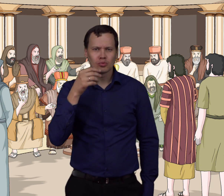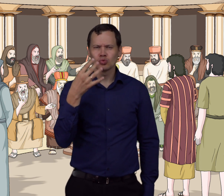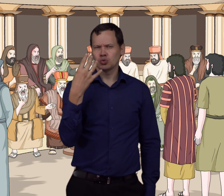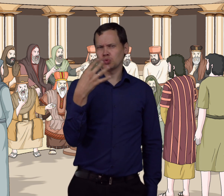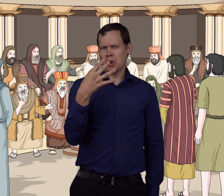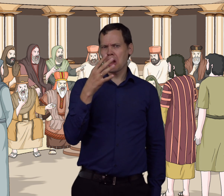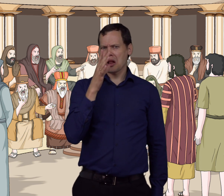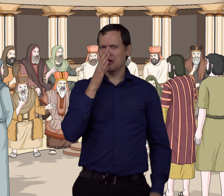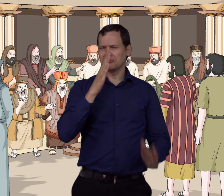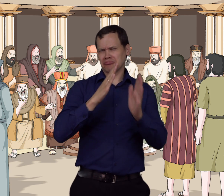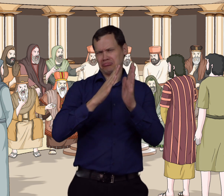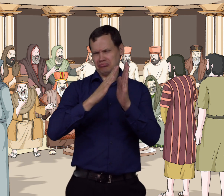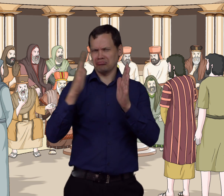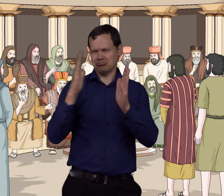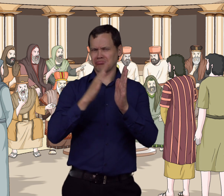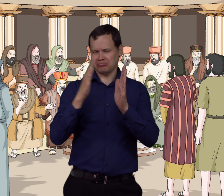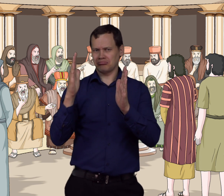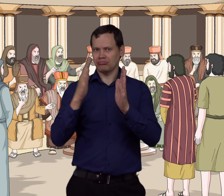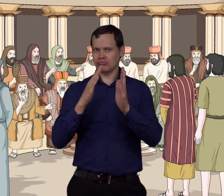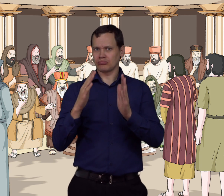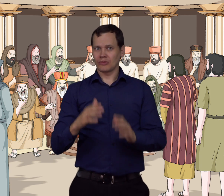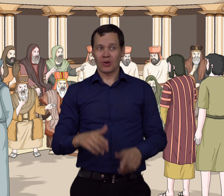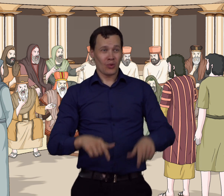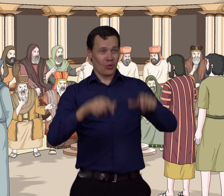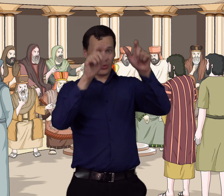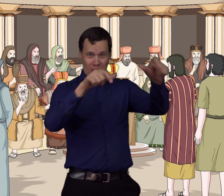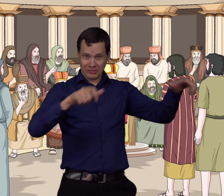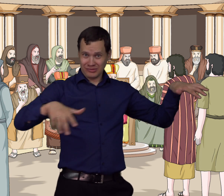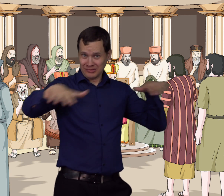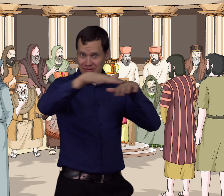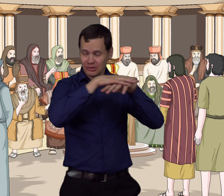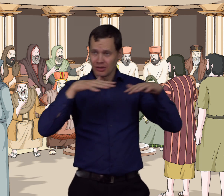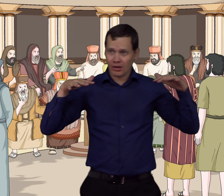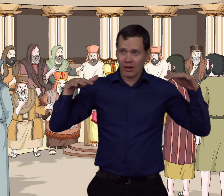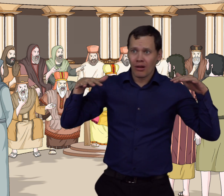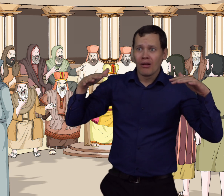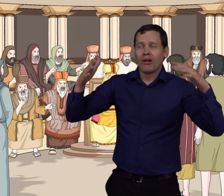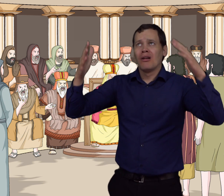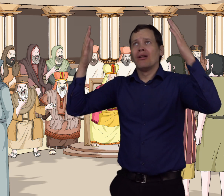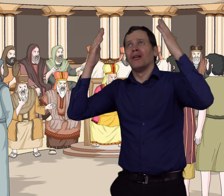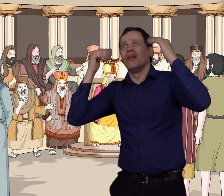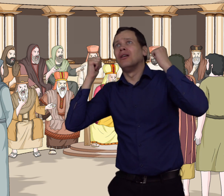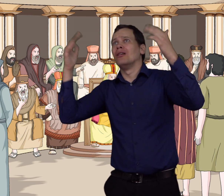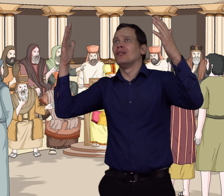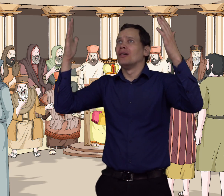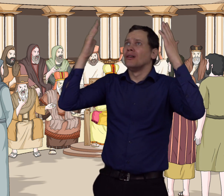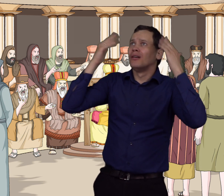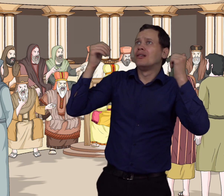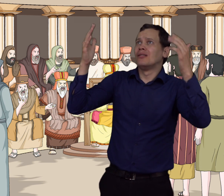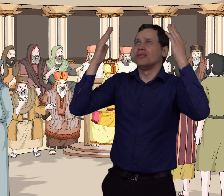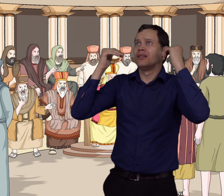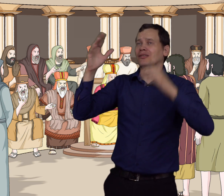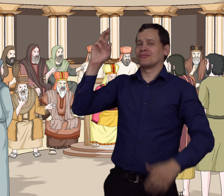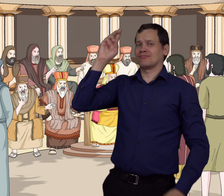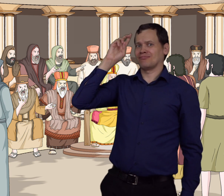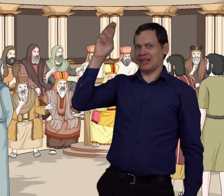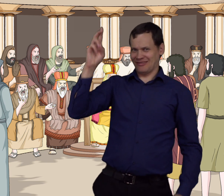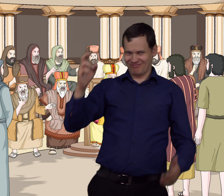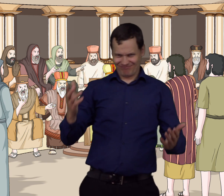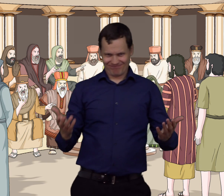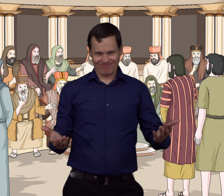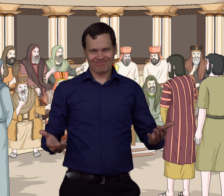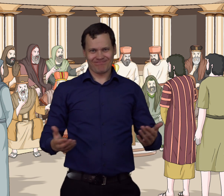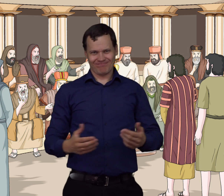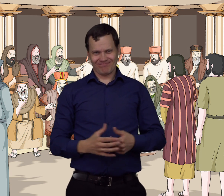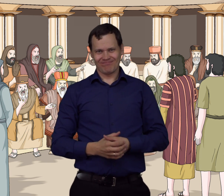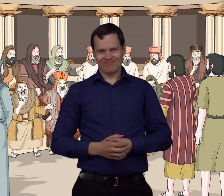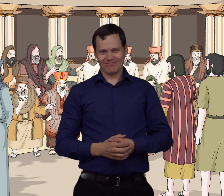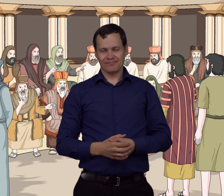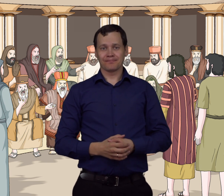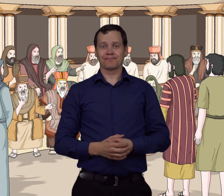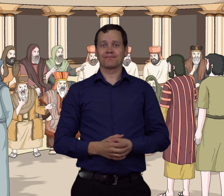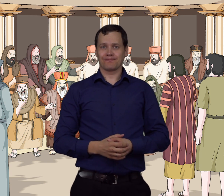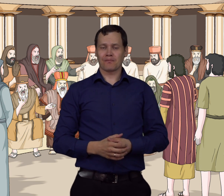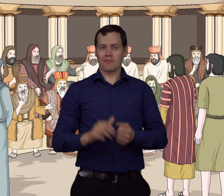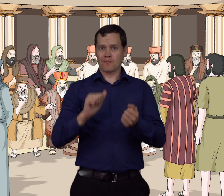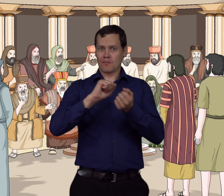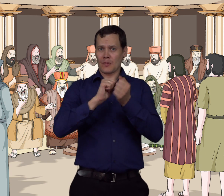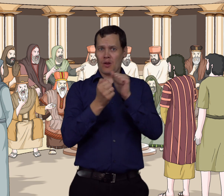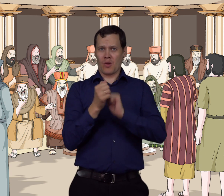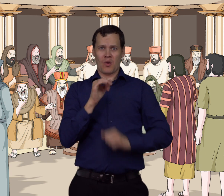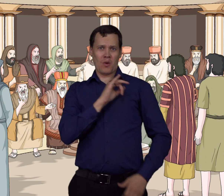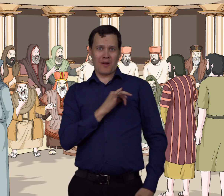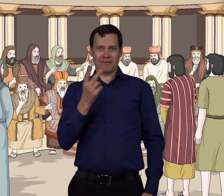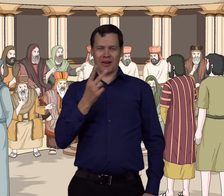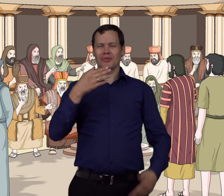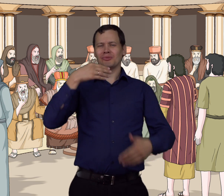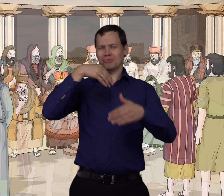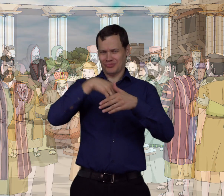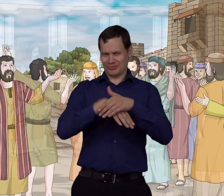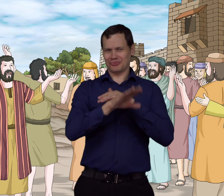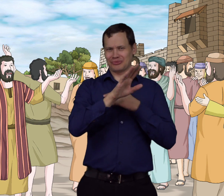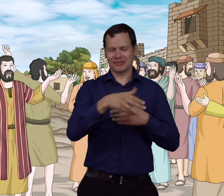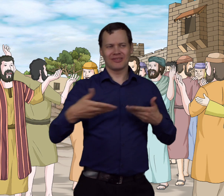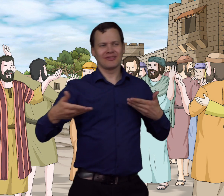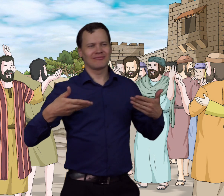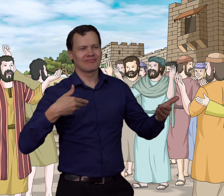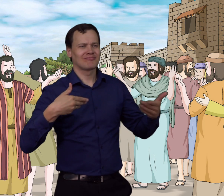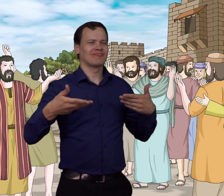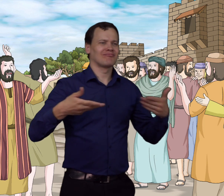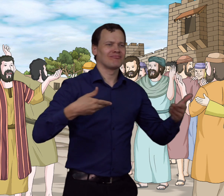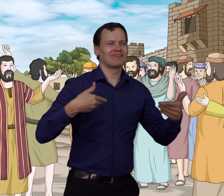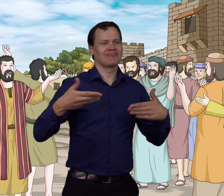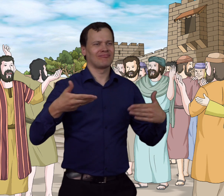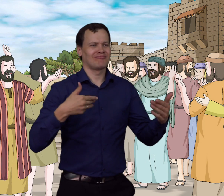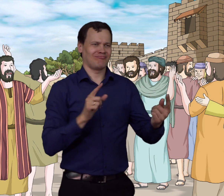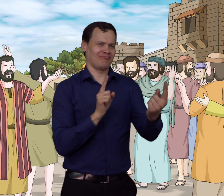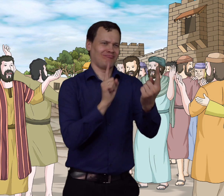After further threats they let them go.